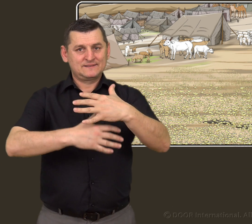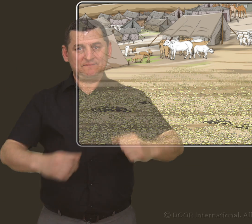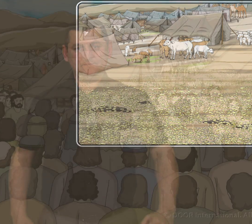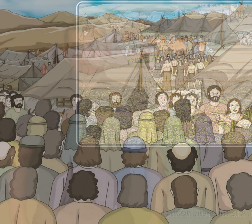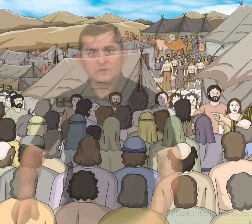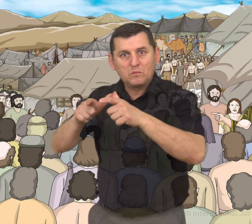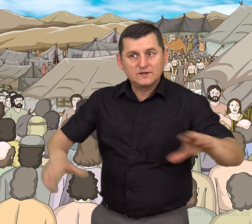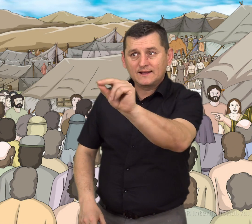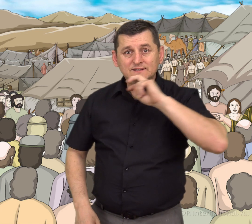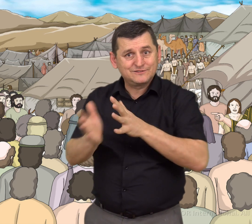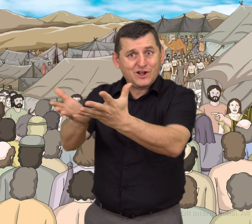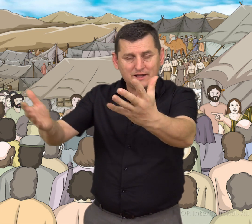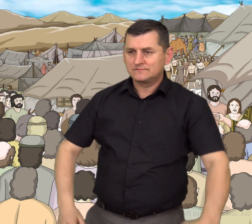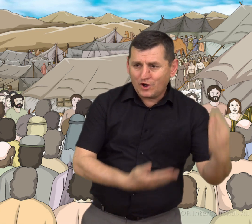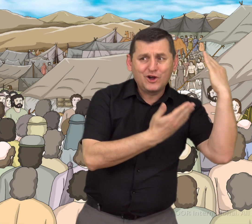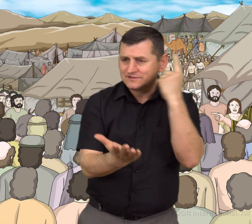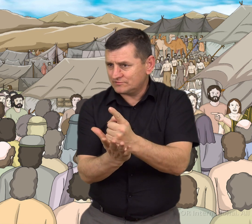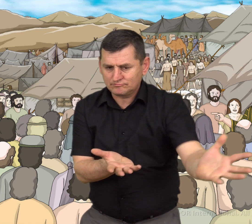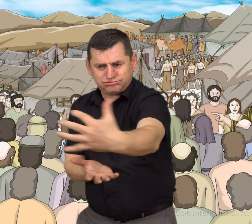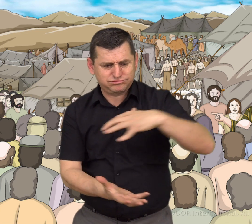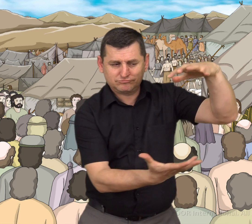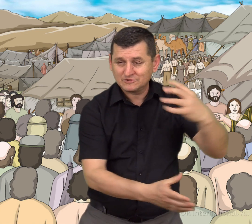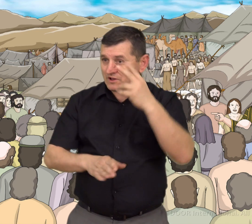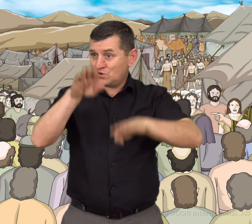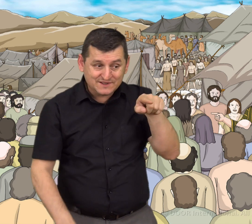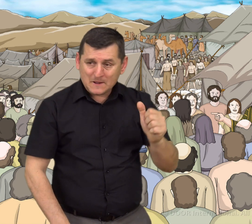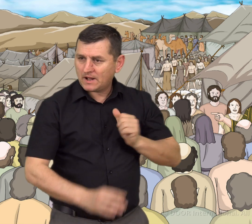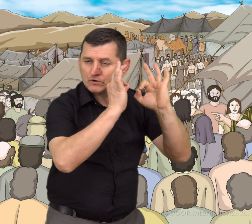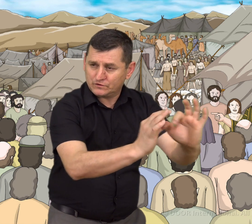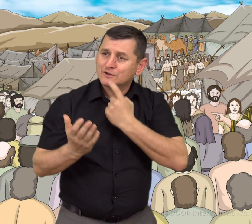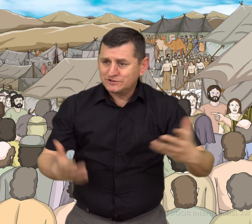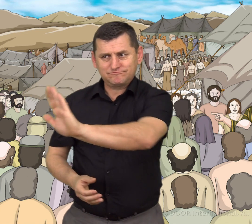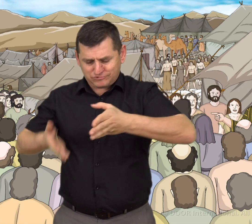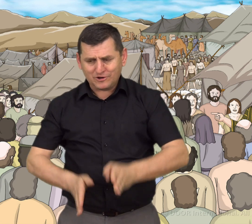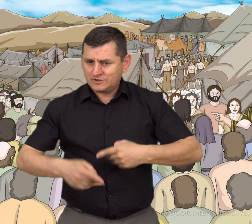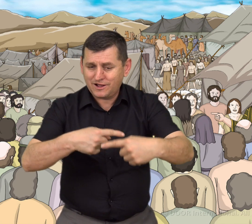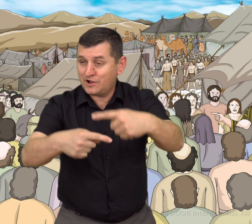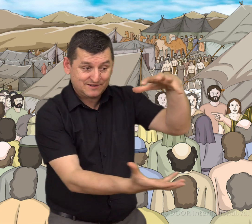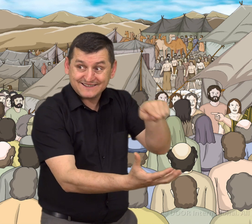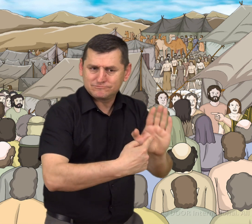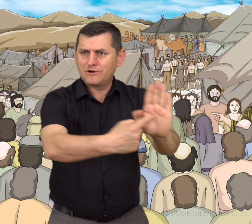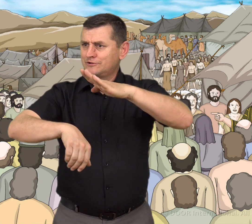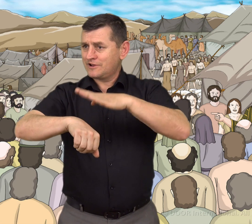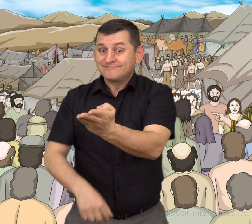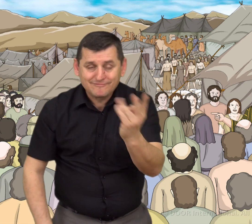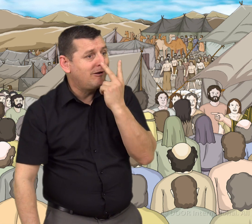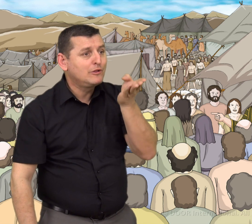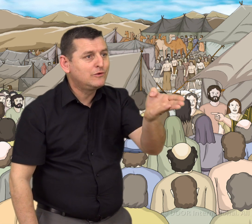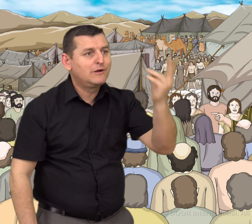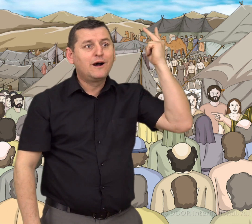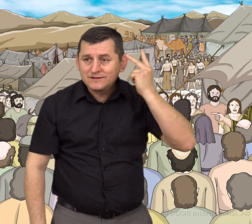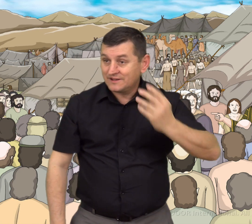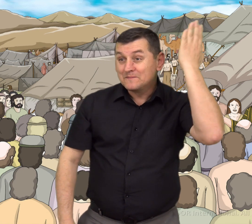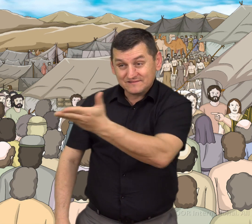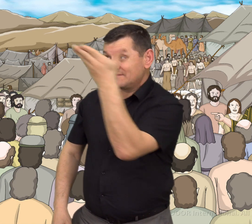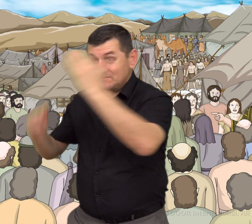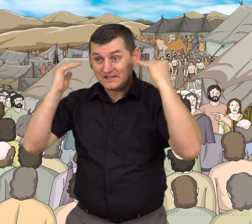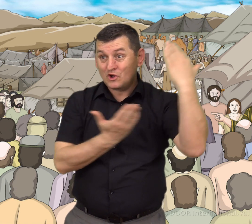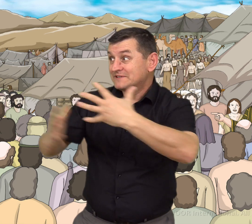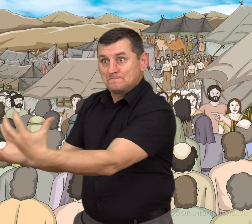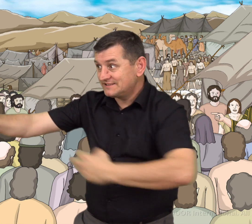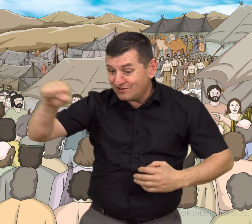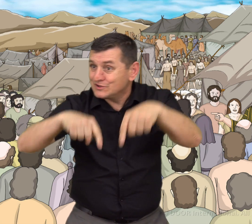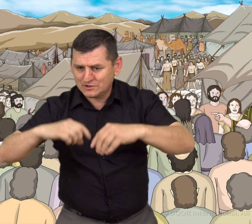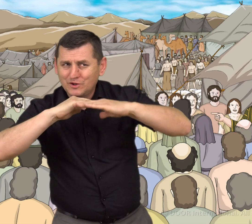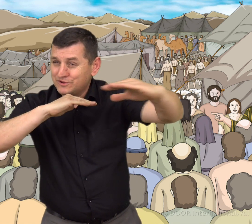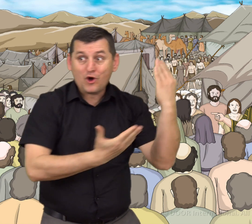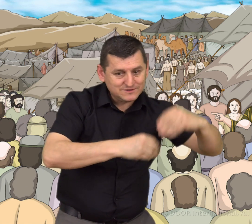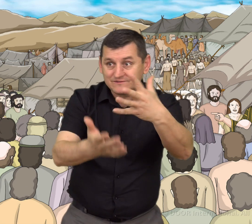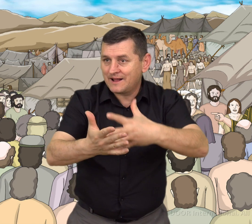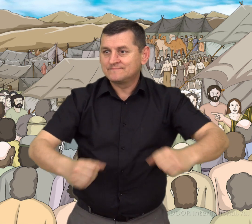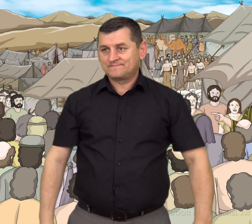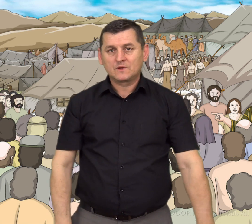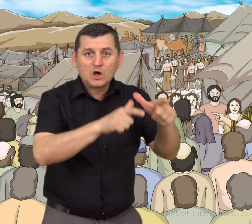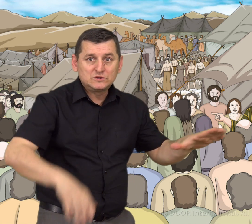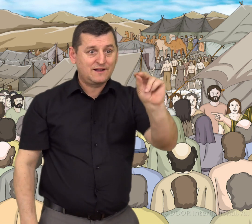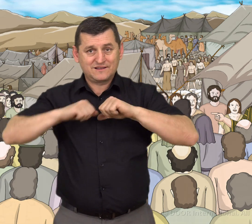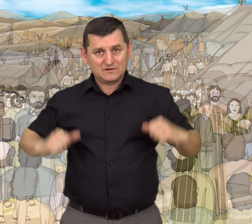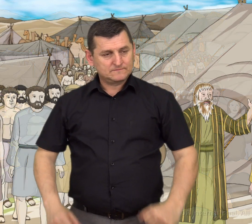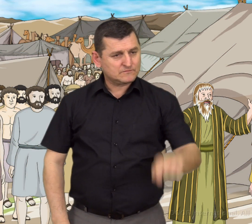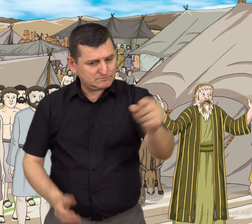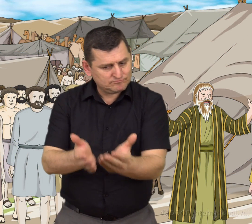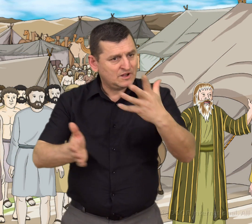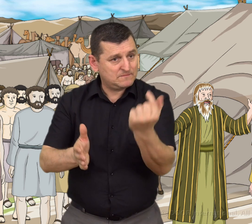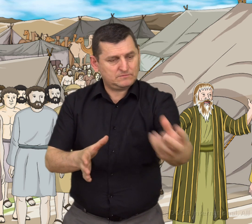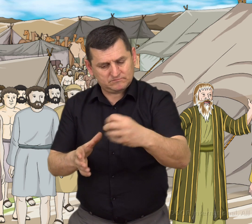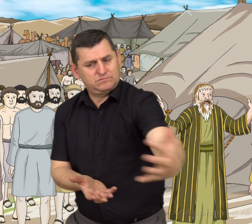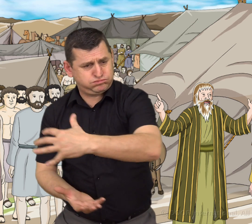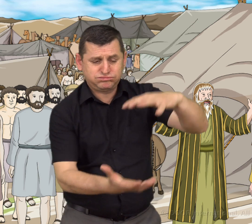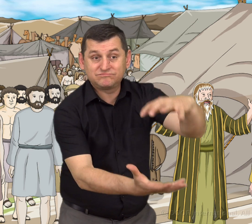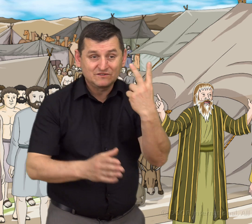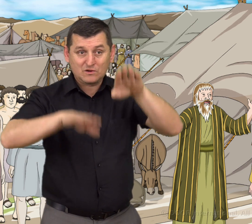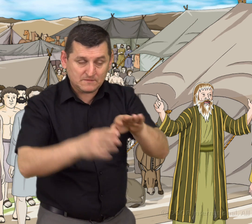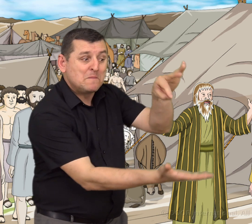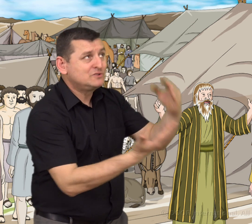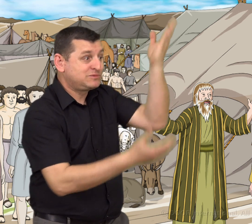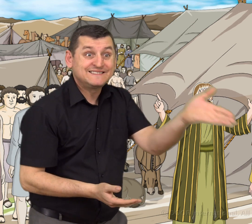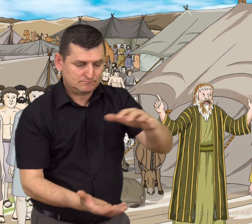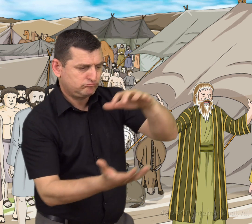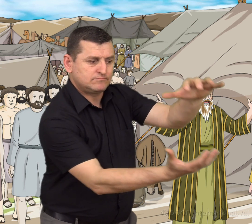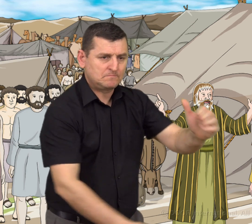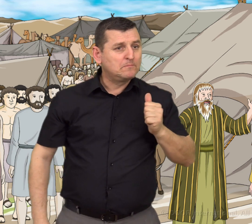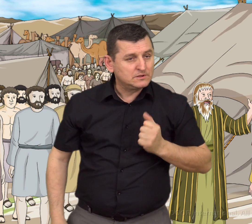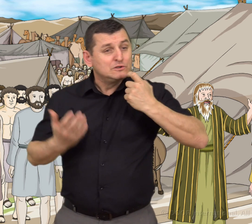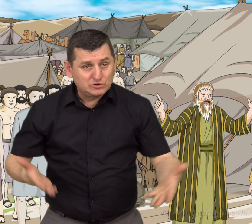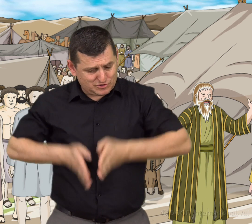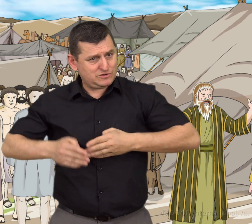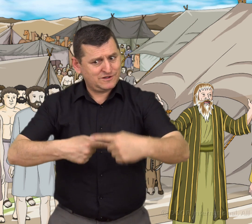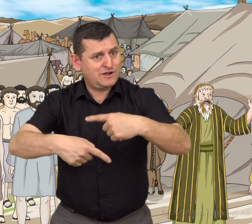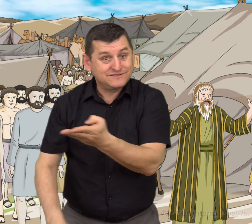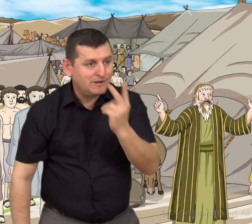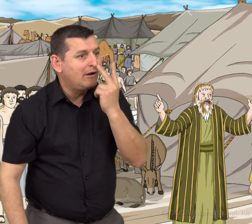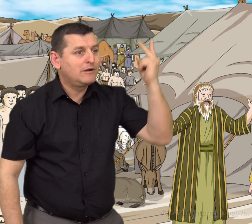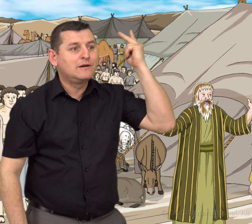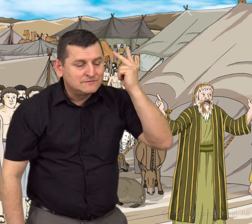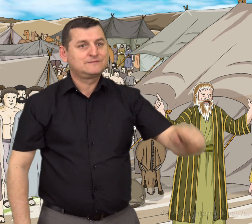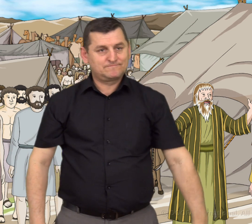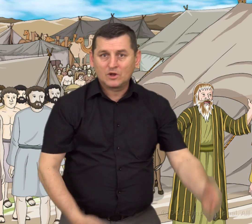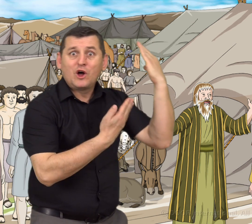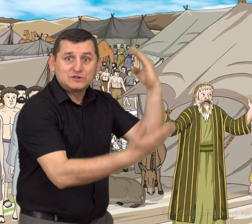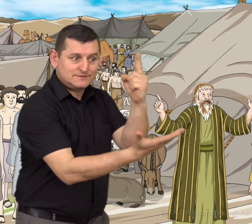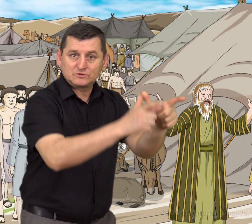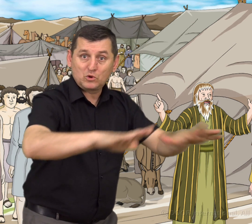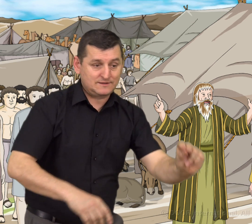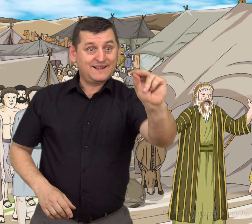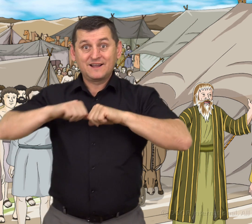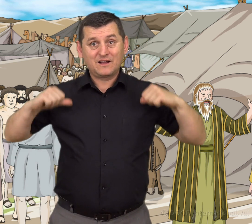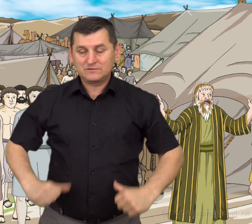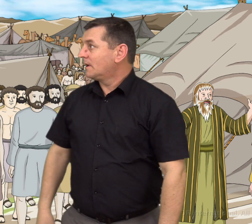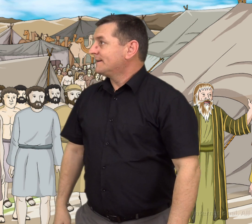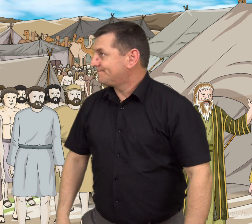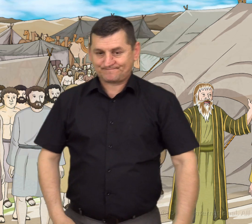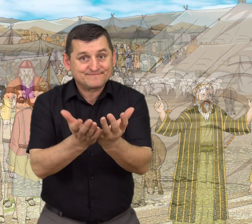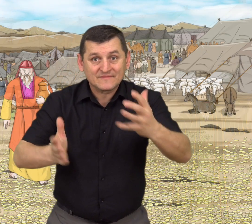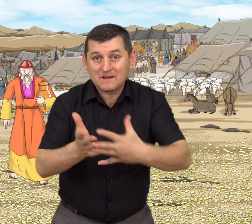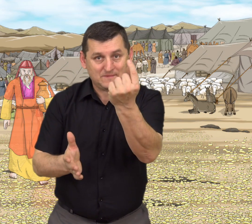Moses said, “This is what the LORD has commanded: ‘Keep an omer of manna for the generations to come, so that they may see the bread I fed you in the wilderness when I brought you out of the land of Egypt.’” So Moses told Aaron, “Take a jar and fill it with an omer of manna.